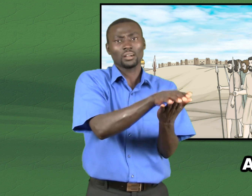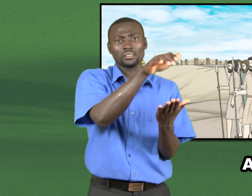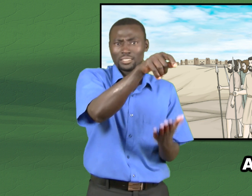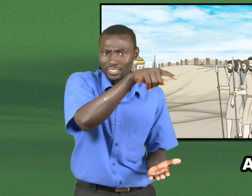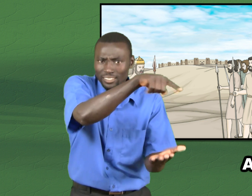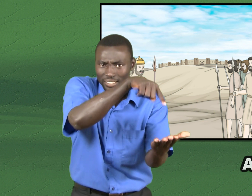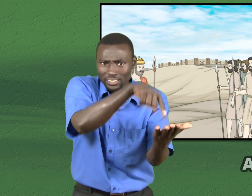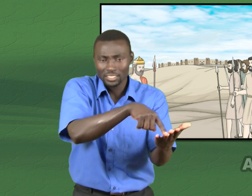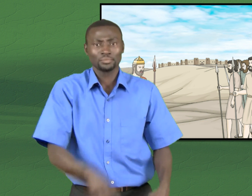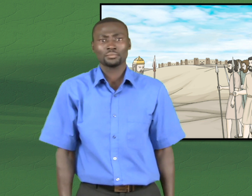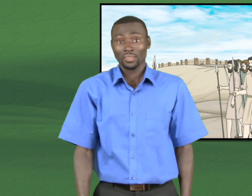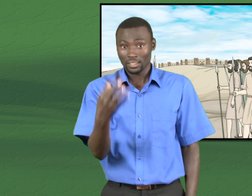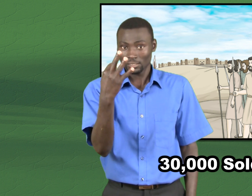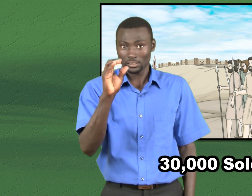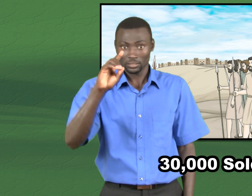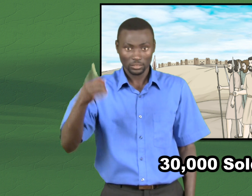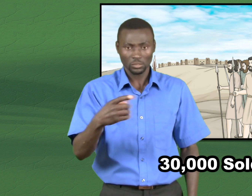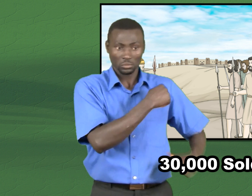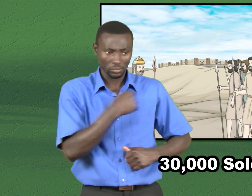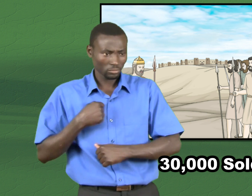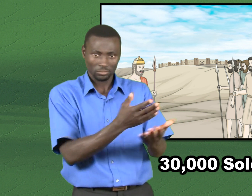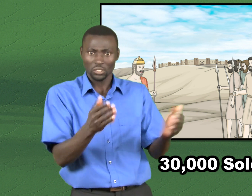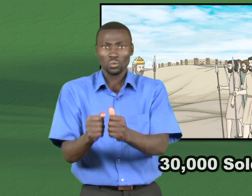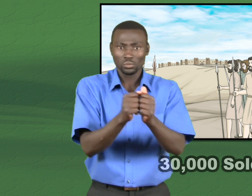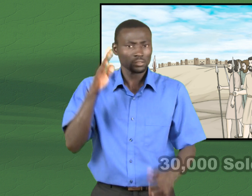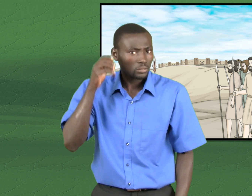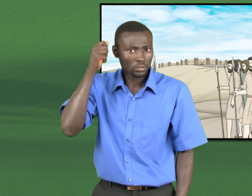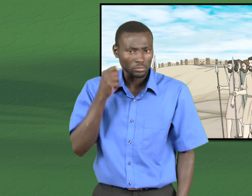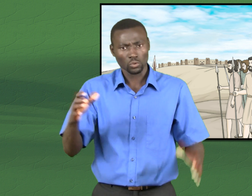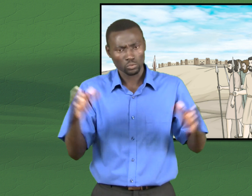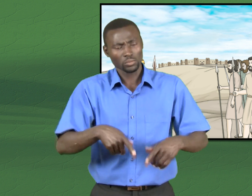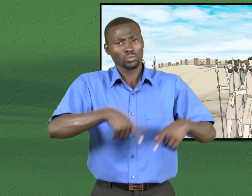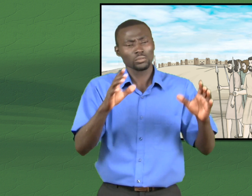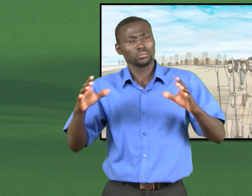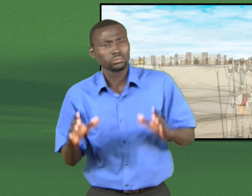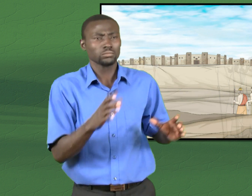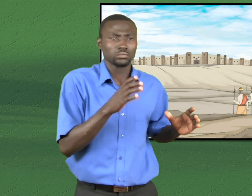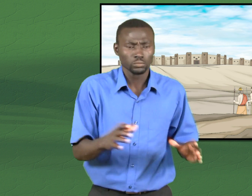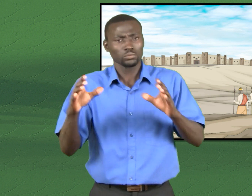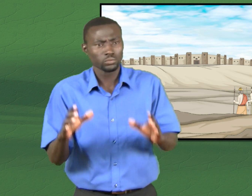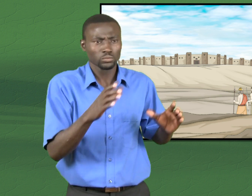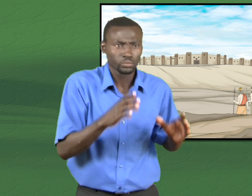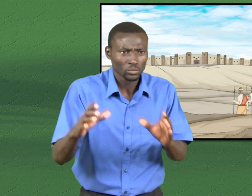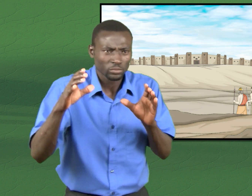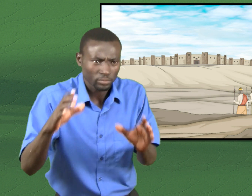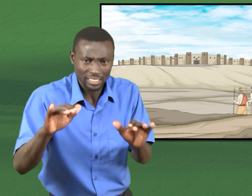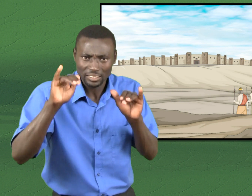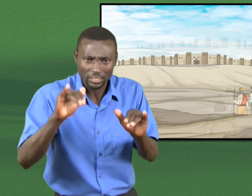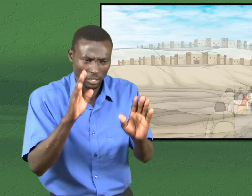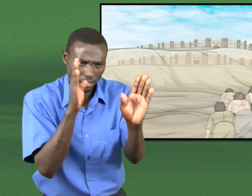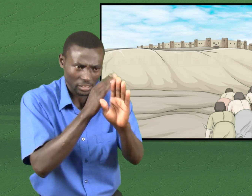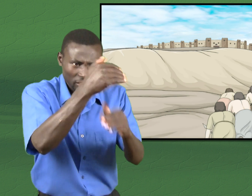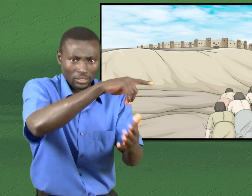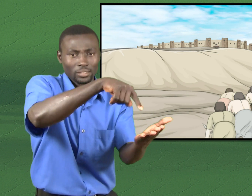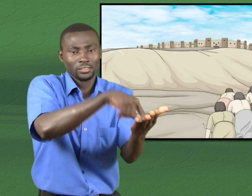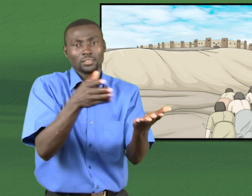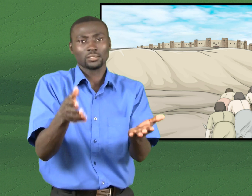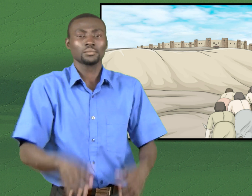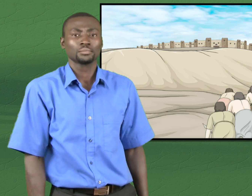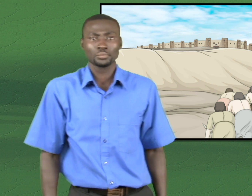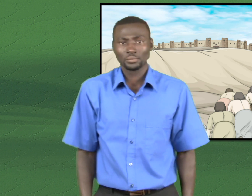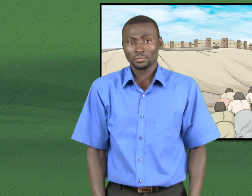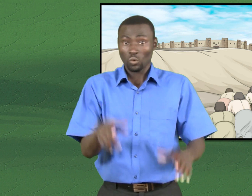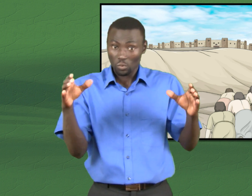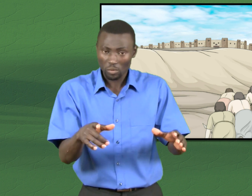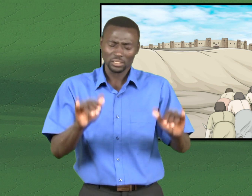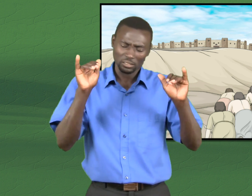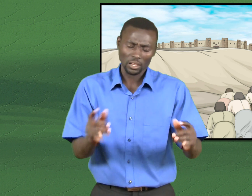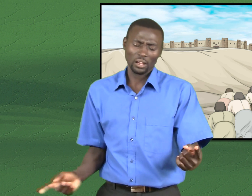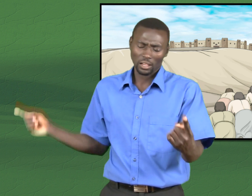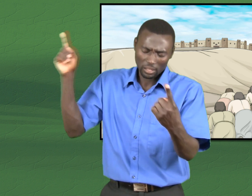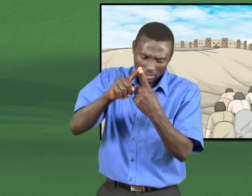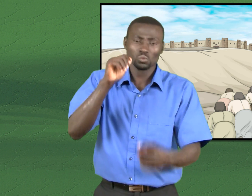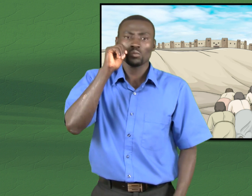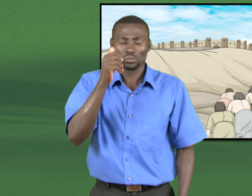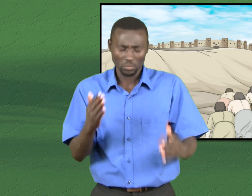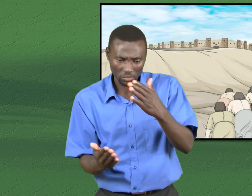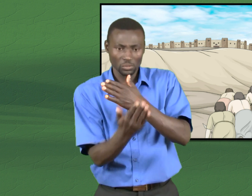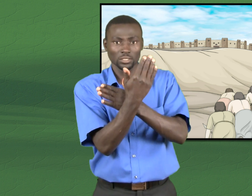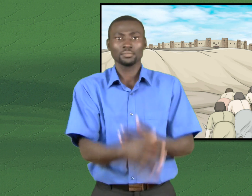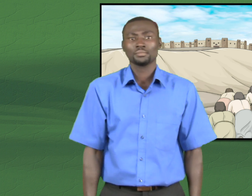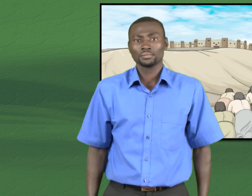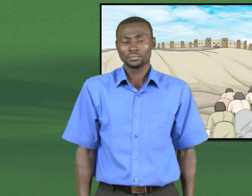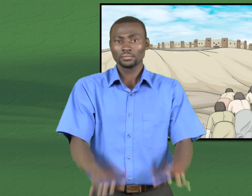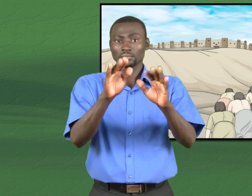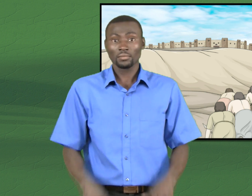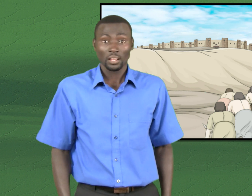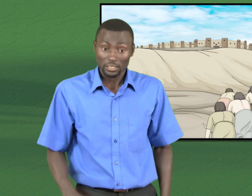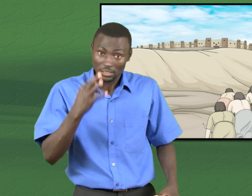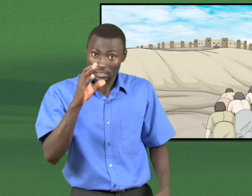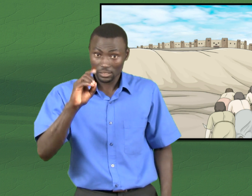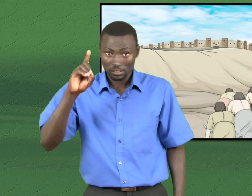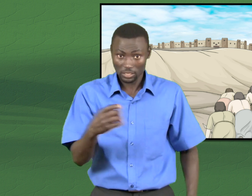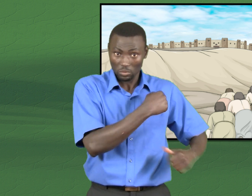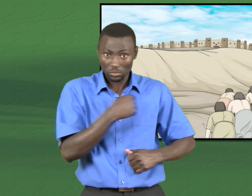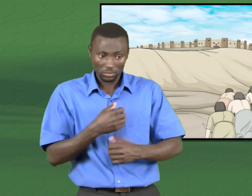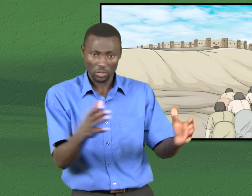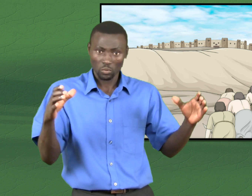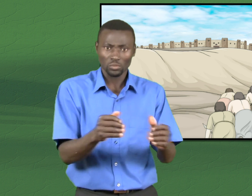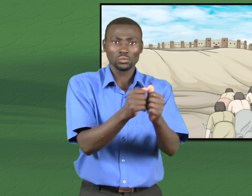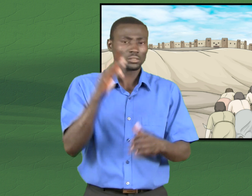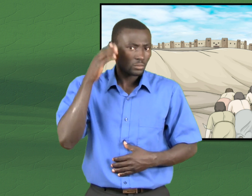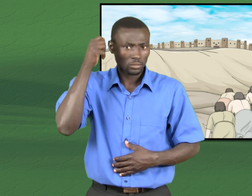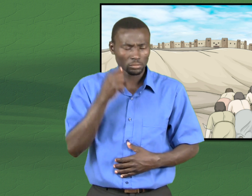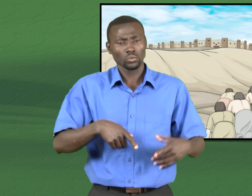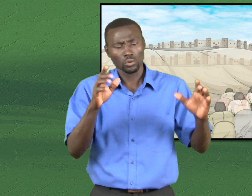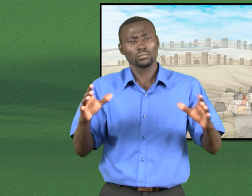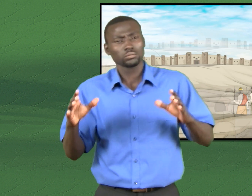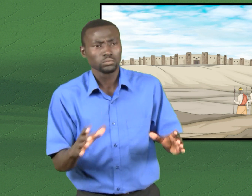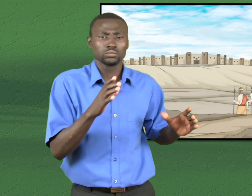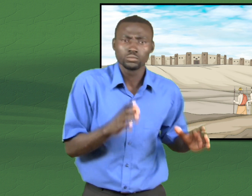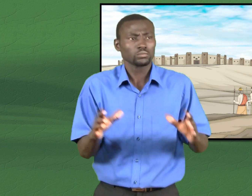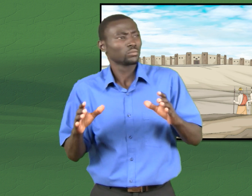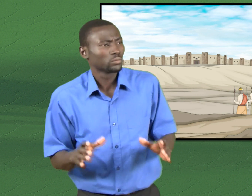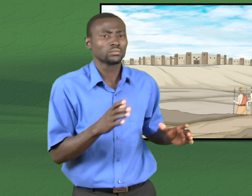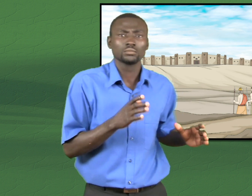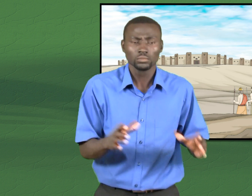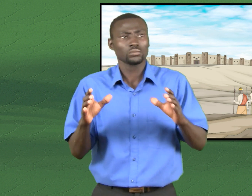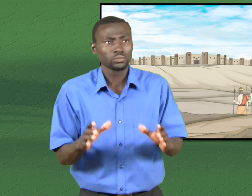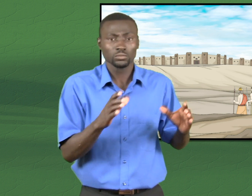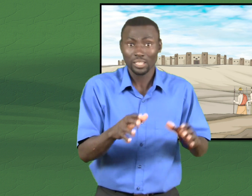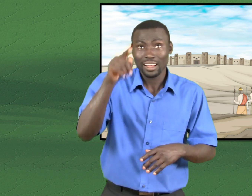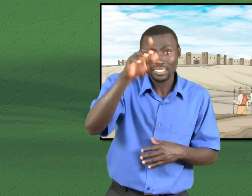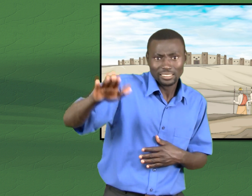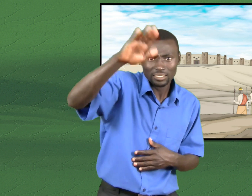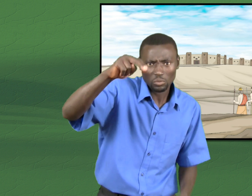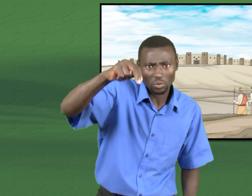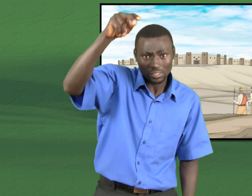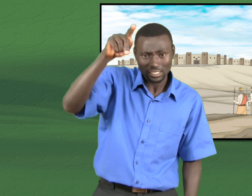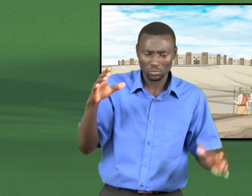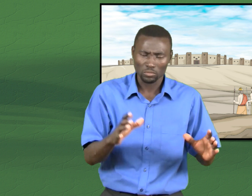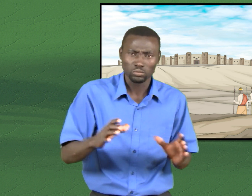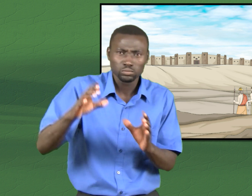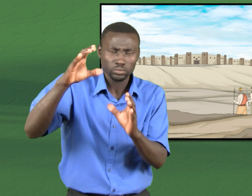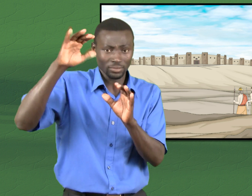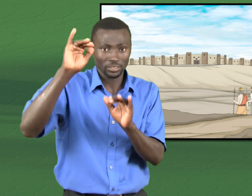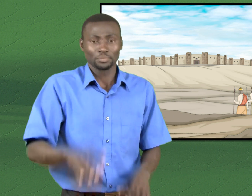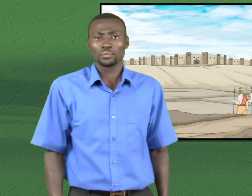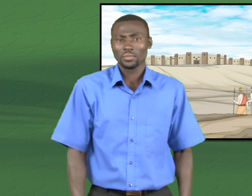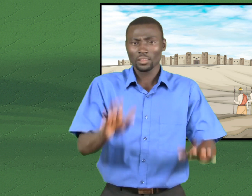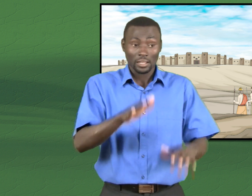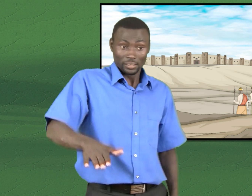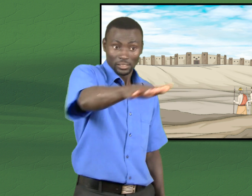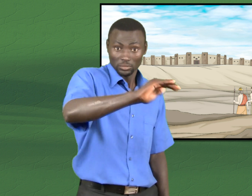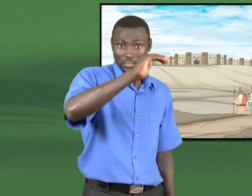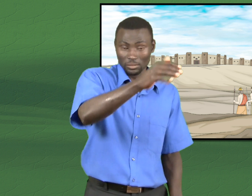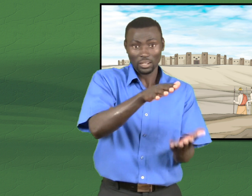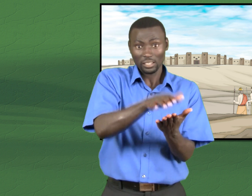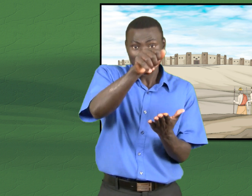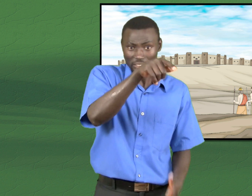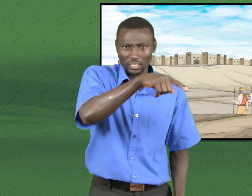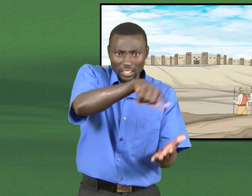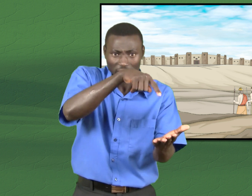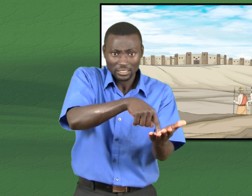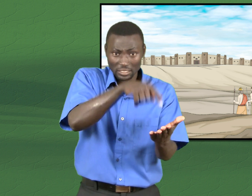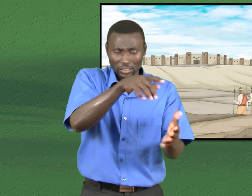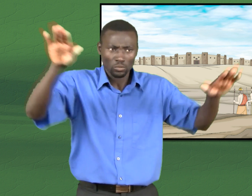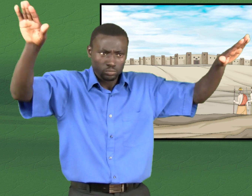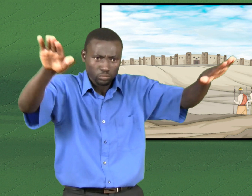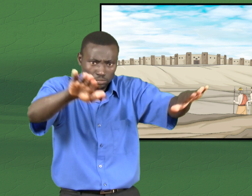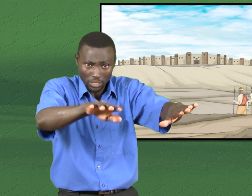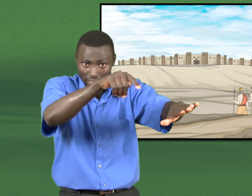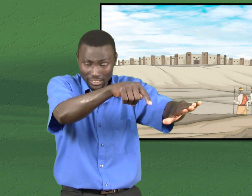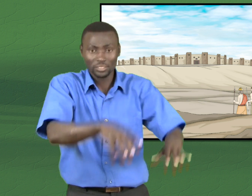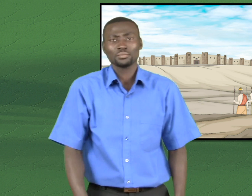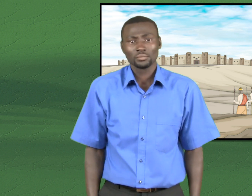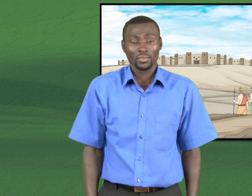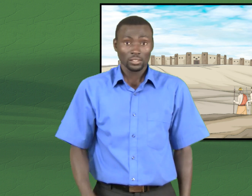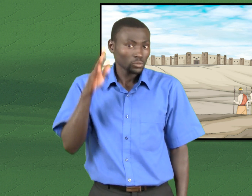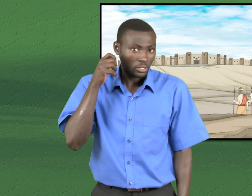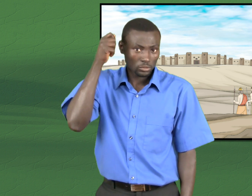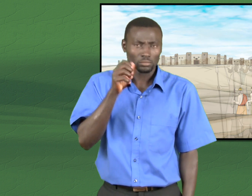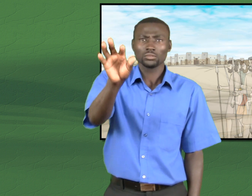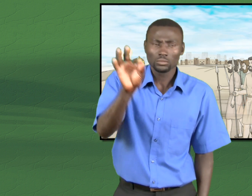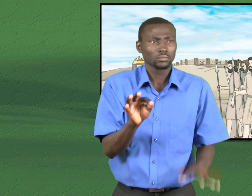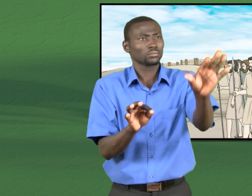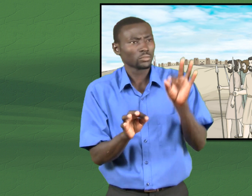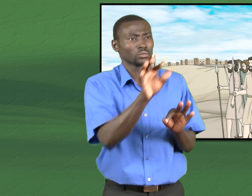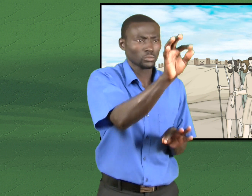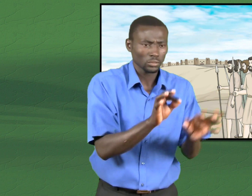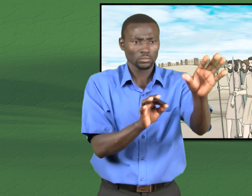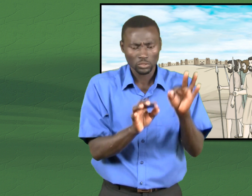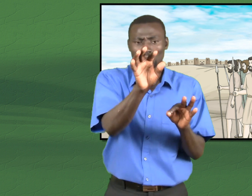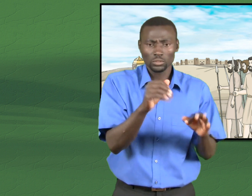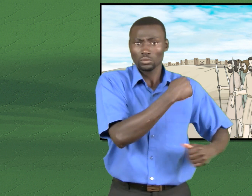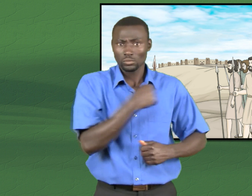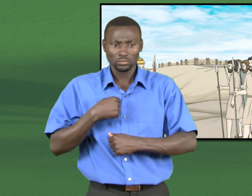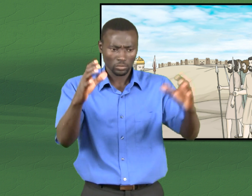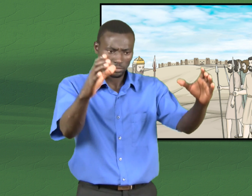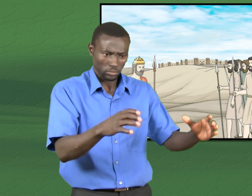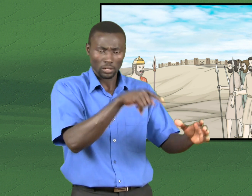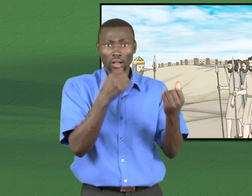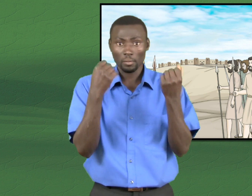Joshua got up early the next morning and mobilized his men, and he and the elders of Israel marched before them up to Ai. Then all the troops who were with him marched up and approached the city. They arrived in front of Ai and camped to the north of it, with the valley between them and the city.